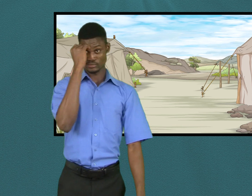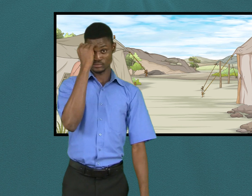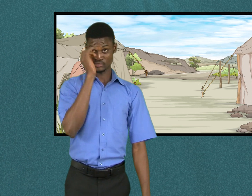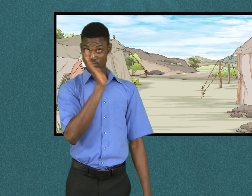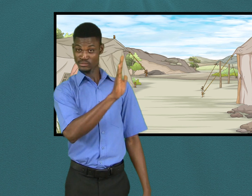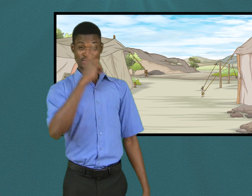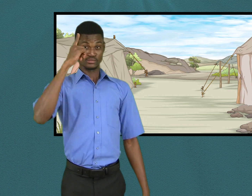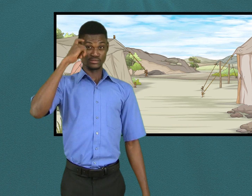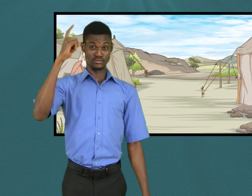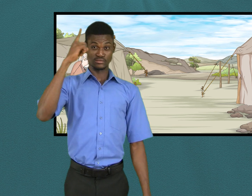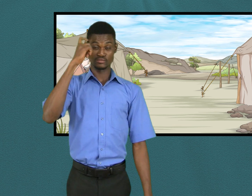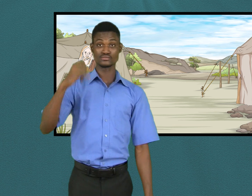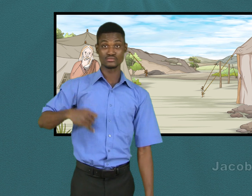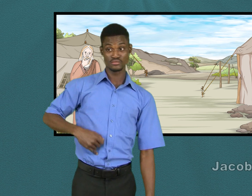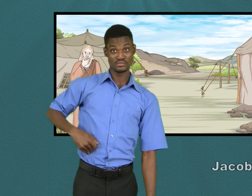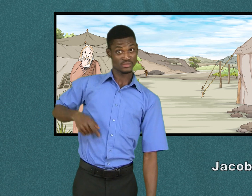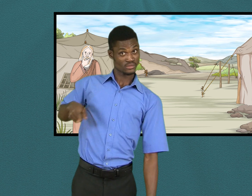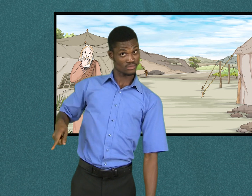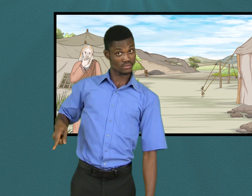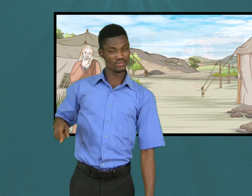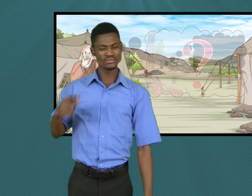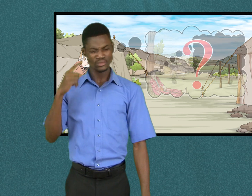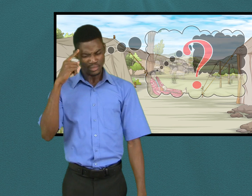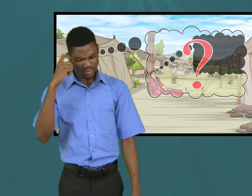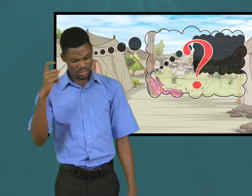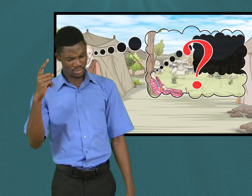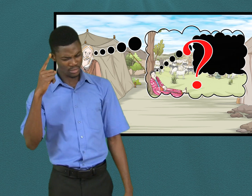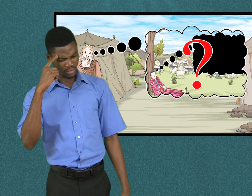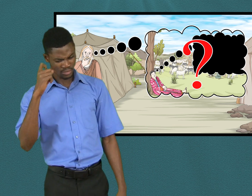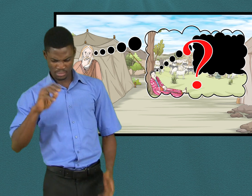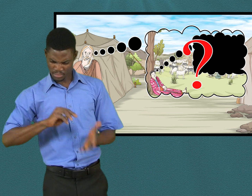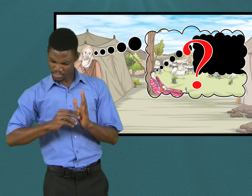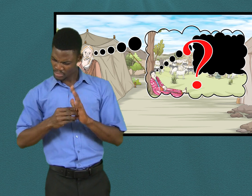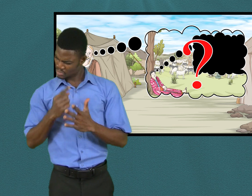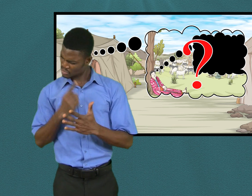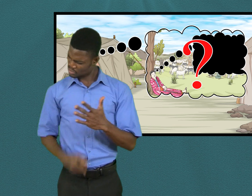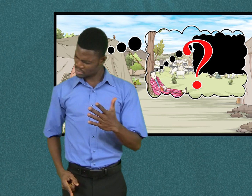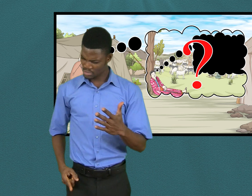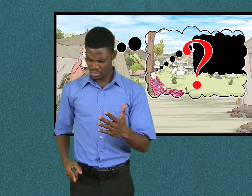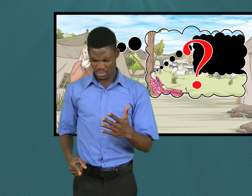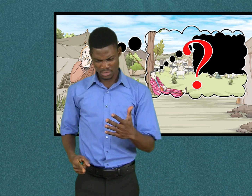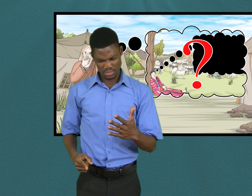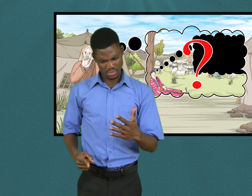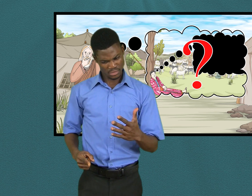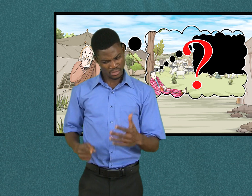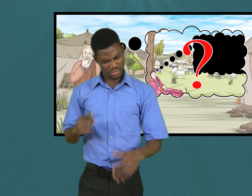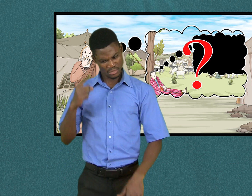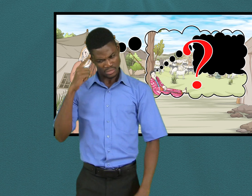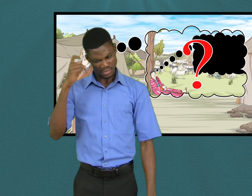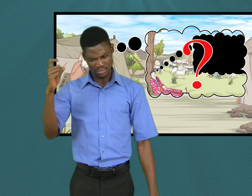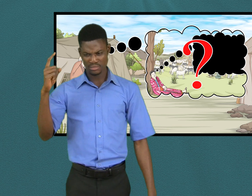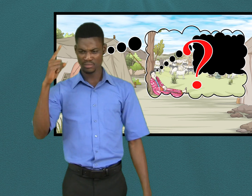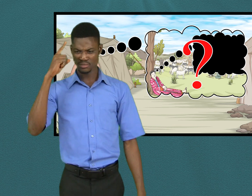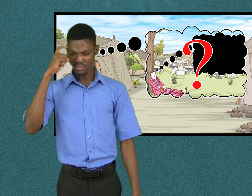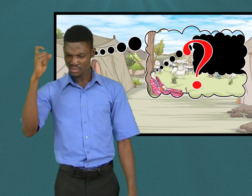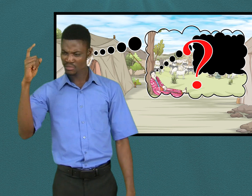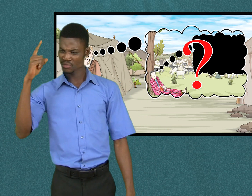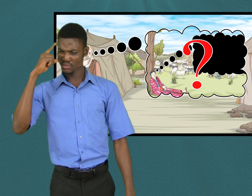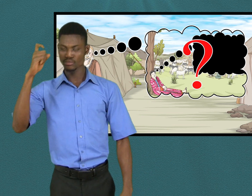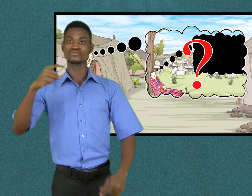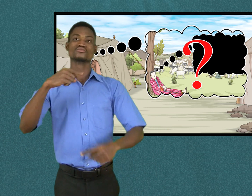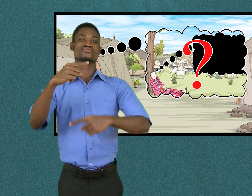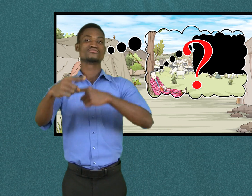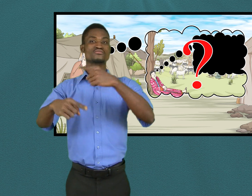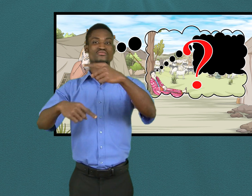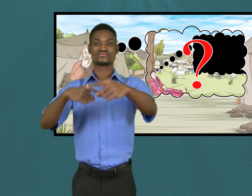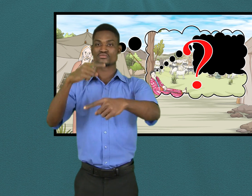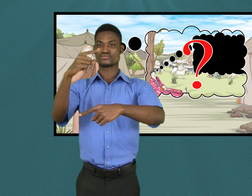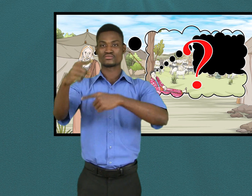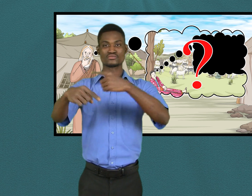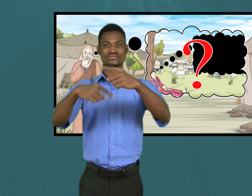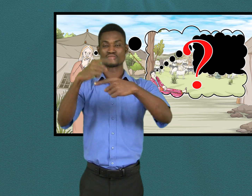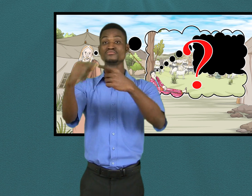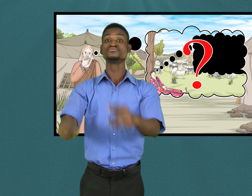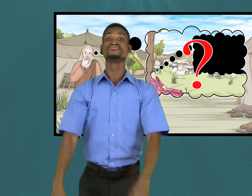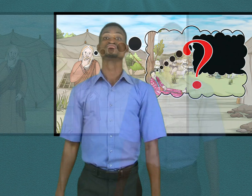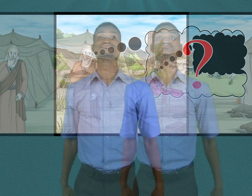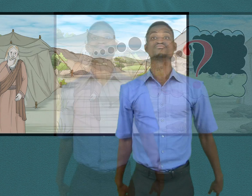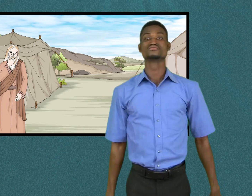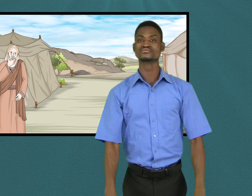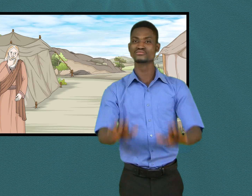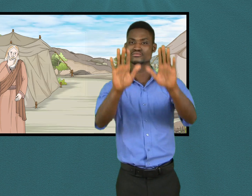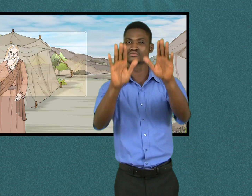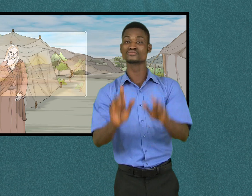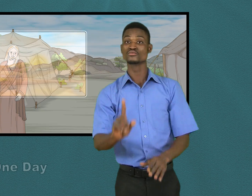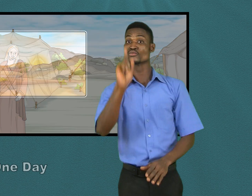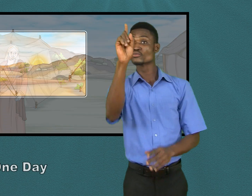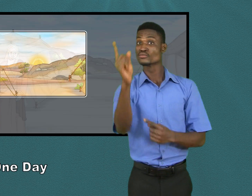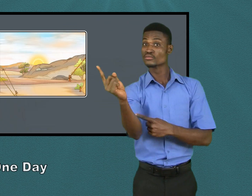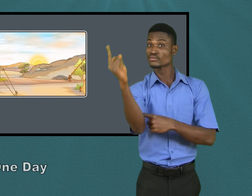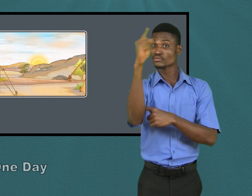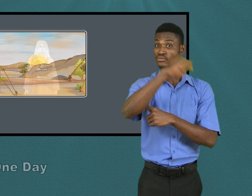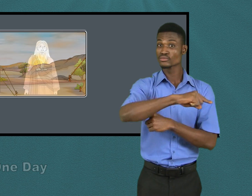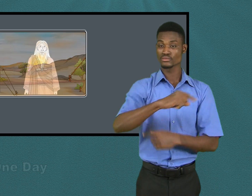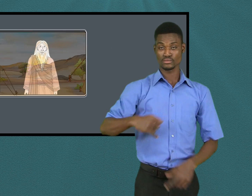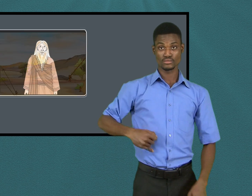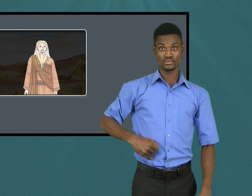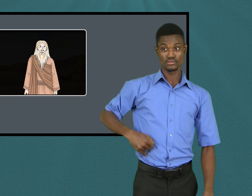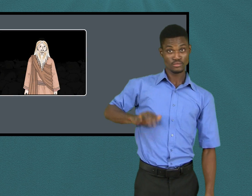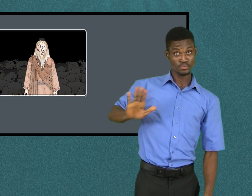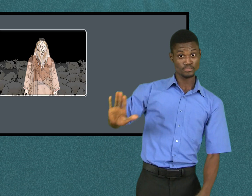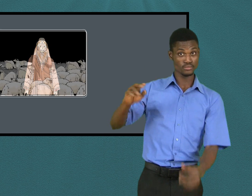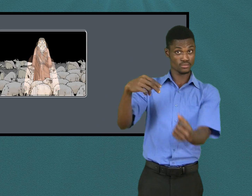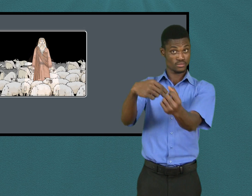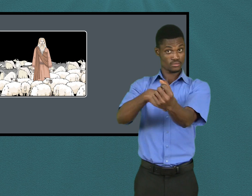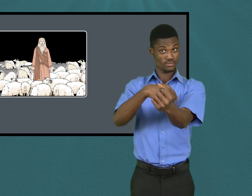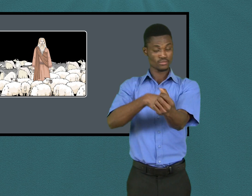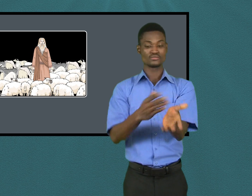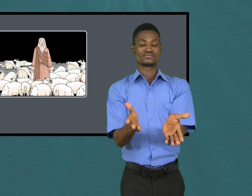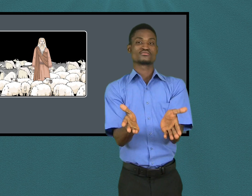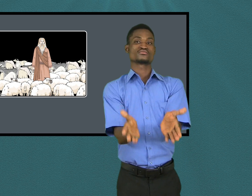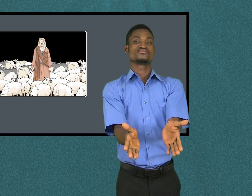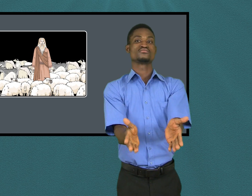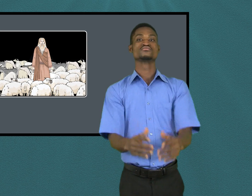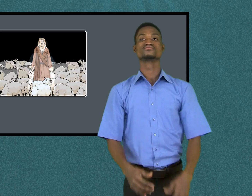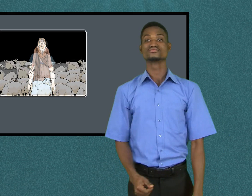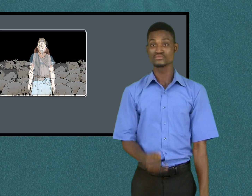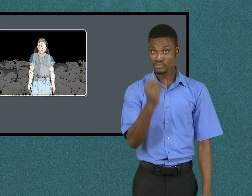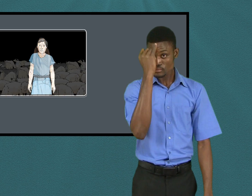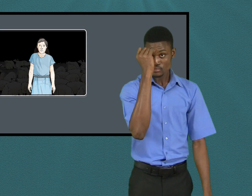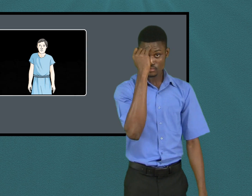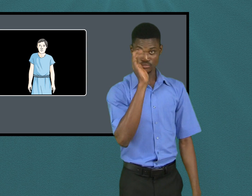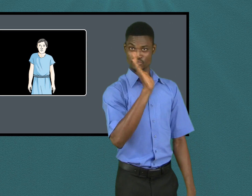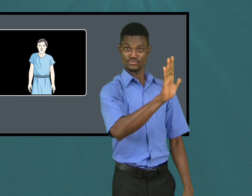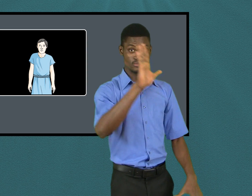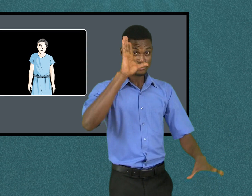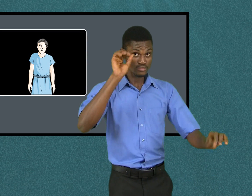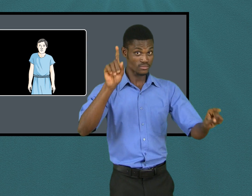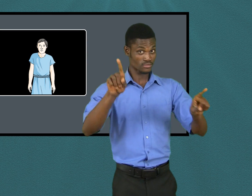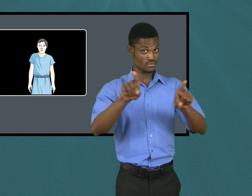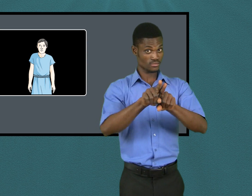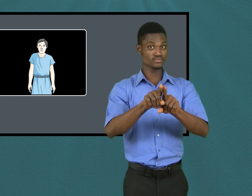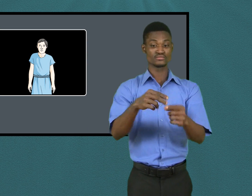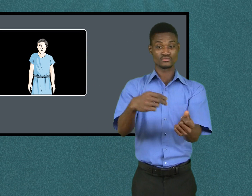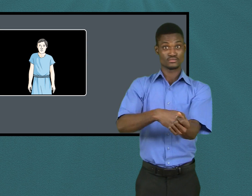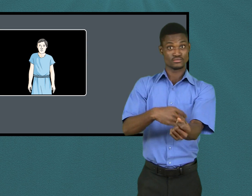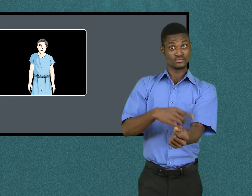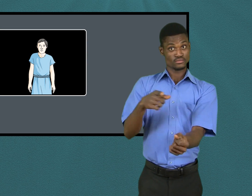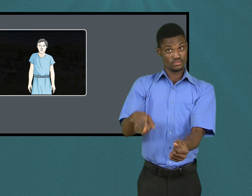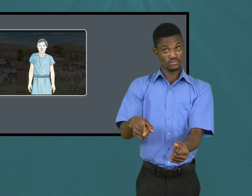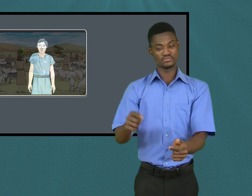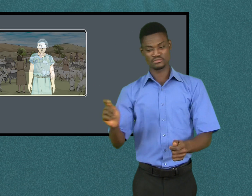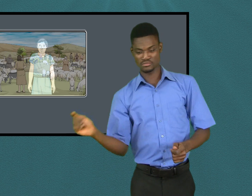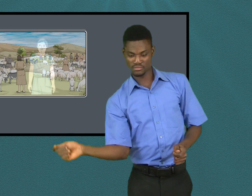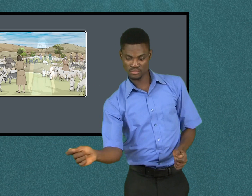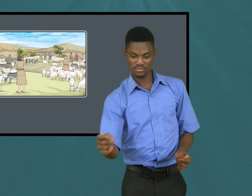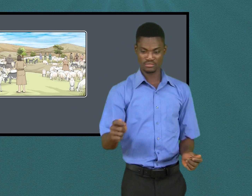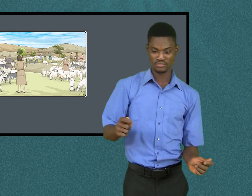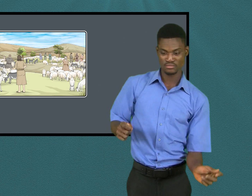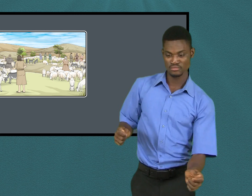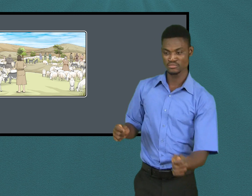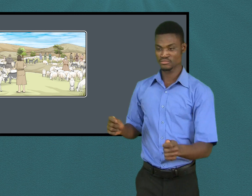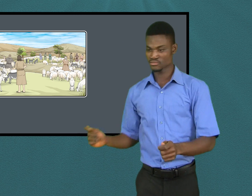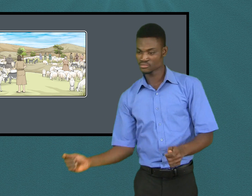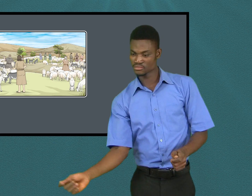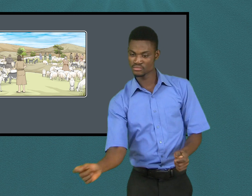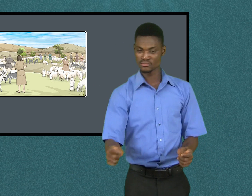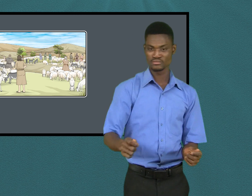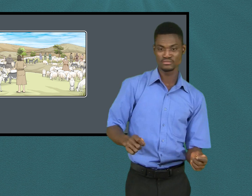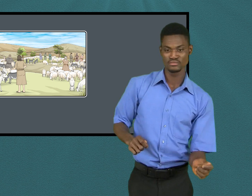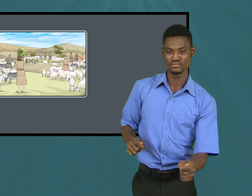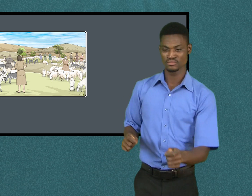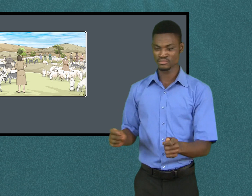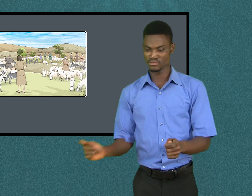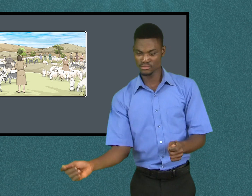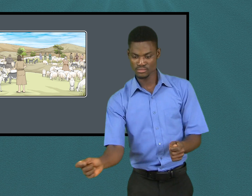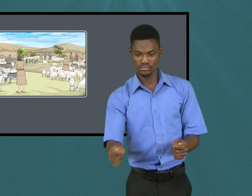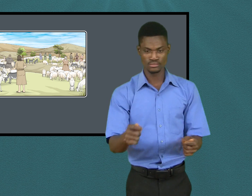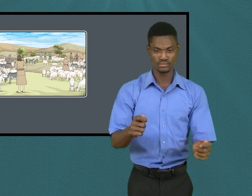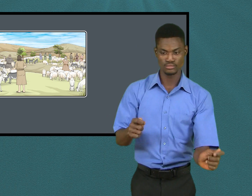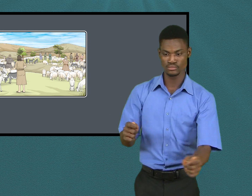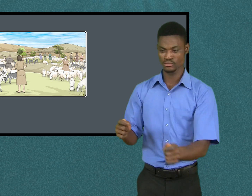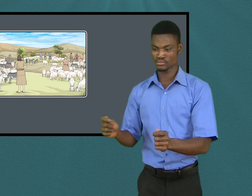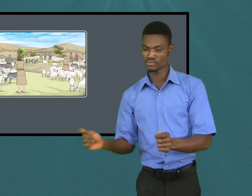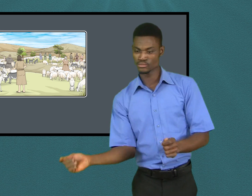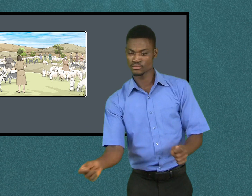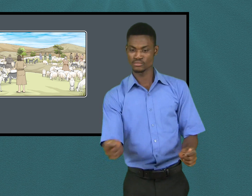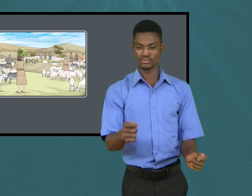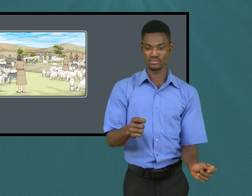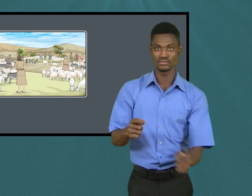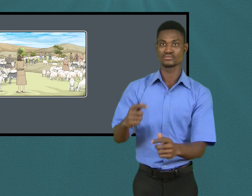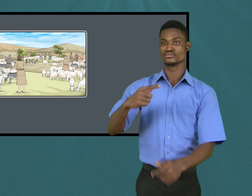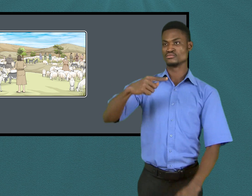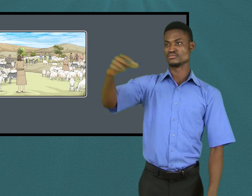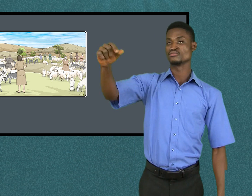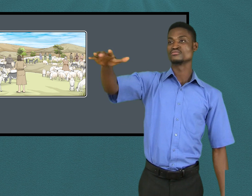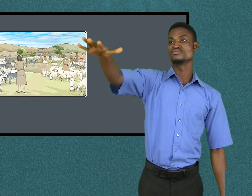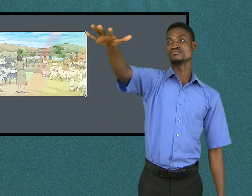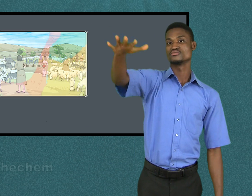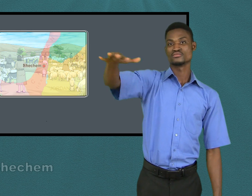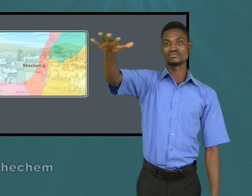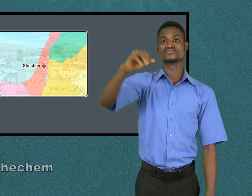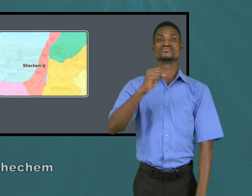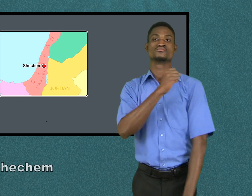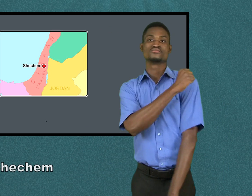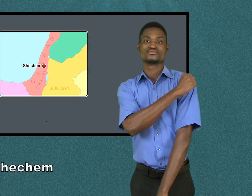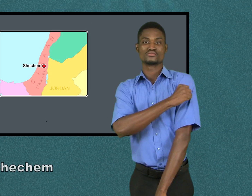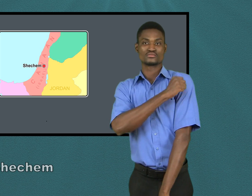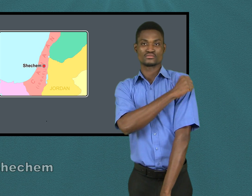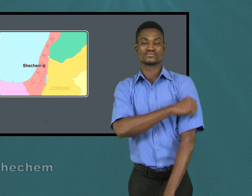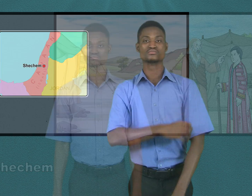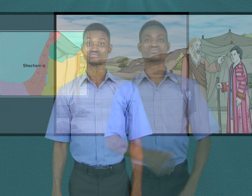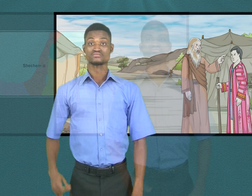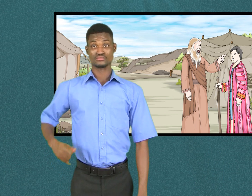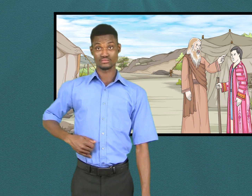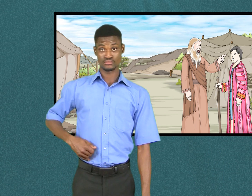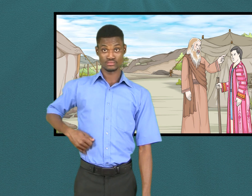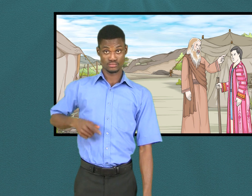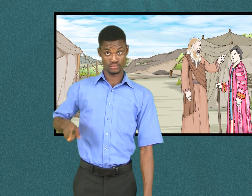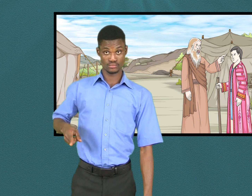And his brothers were jealous of him, but his father kept in mind what he had said. Some time later, Joseph’s brothers had gone to pasture their father’s flocks near Shechem.